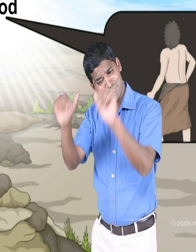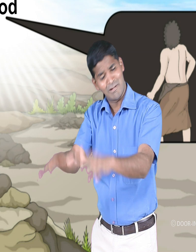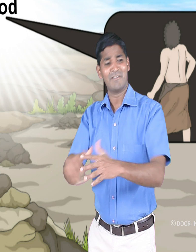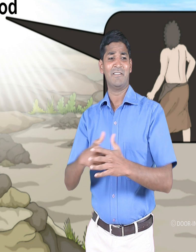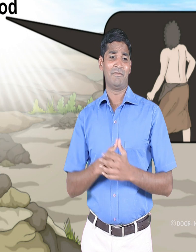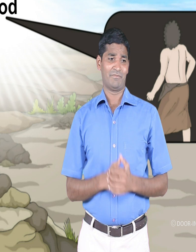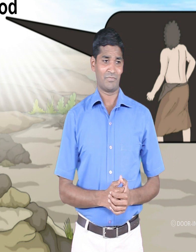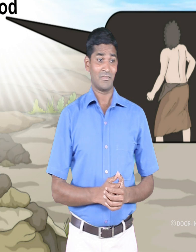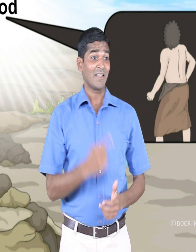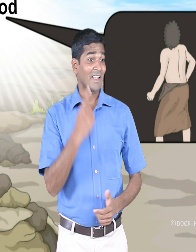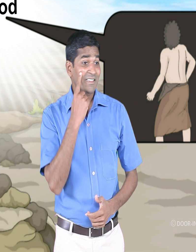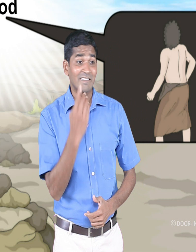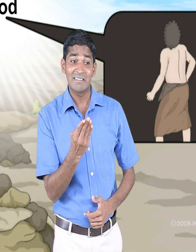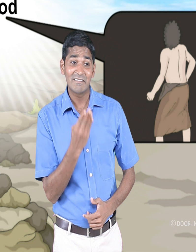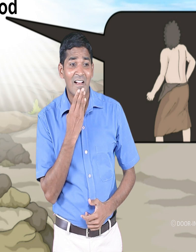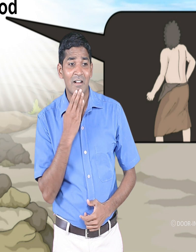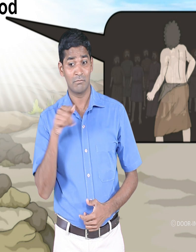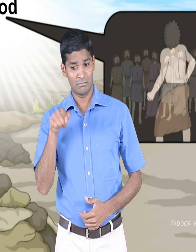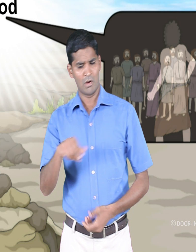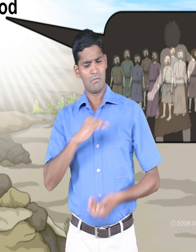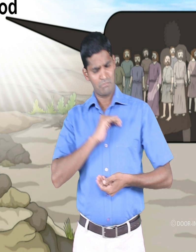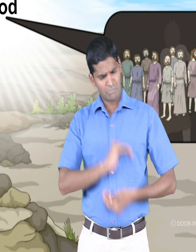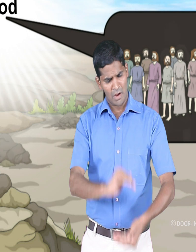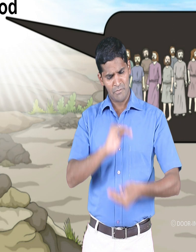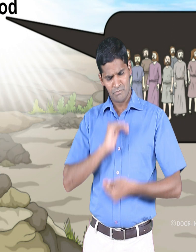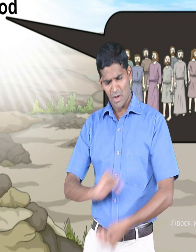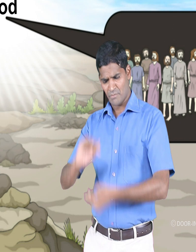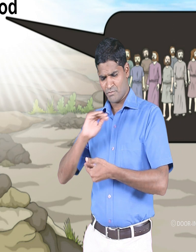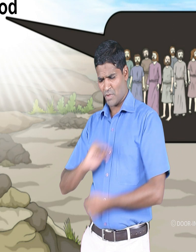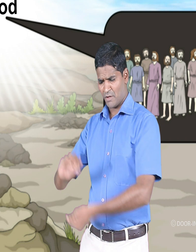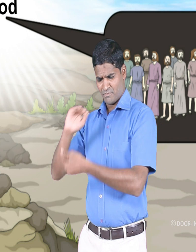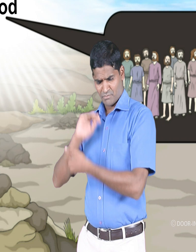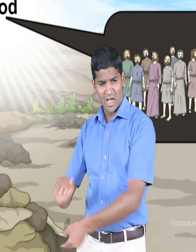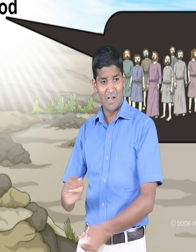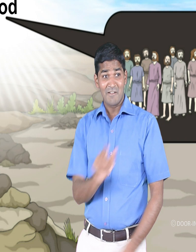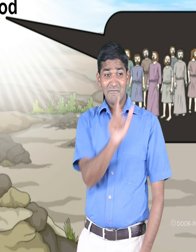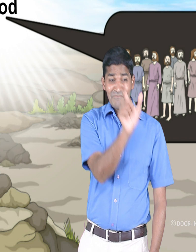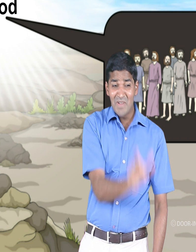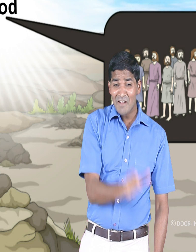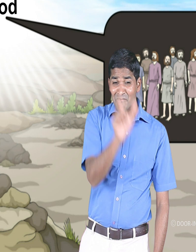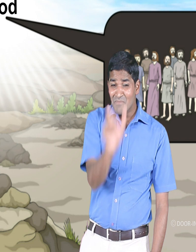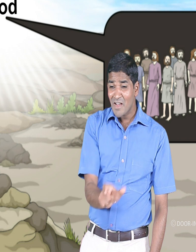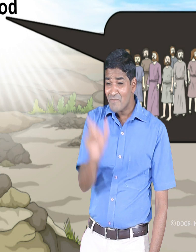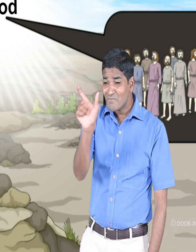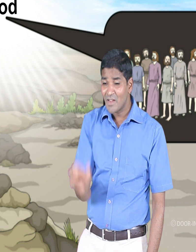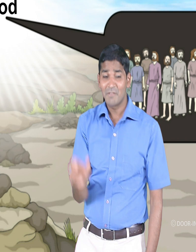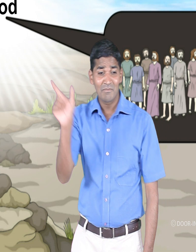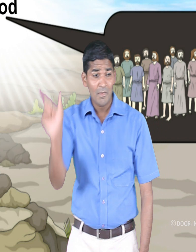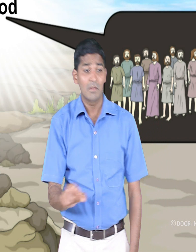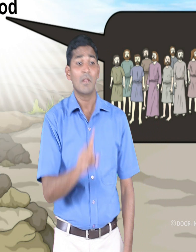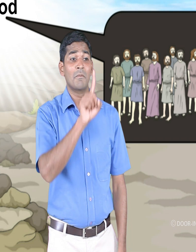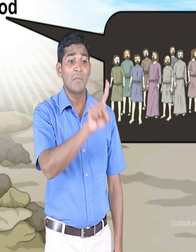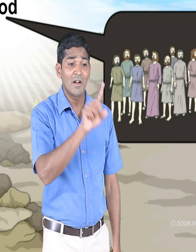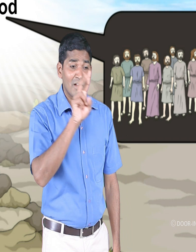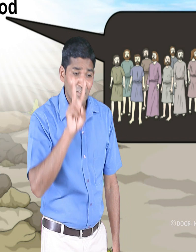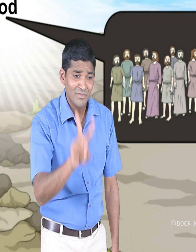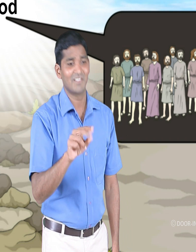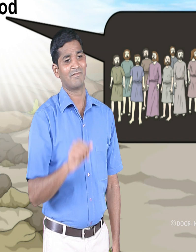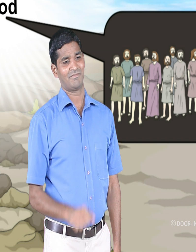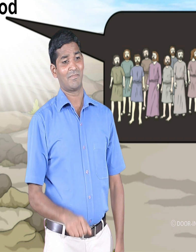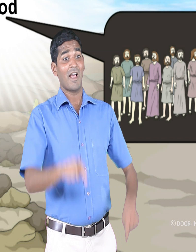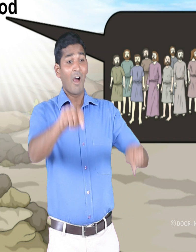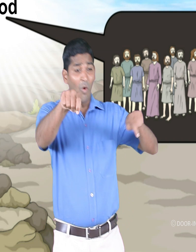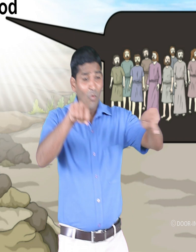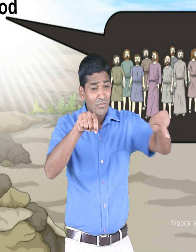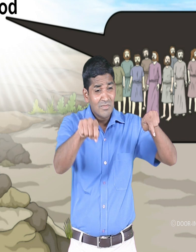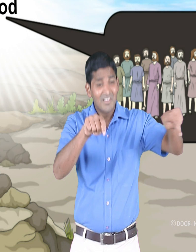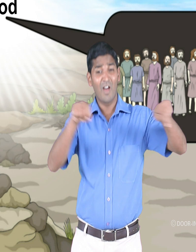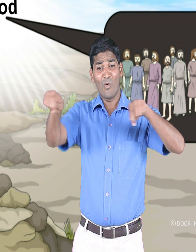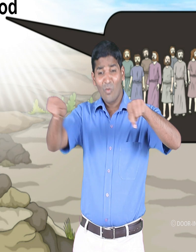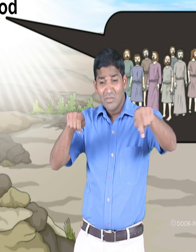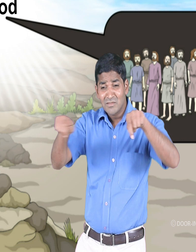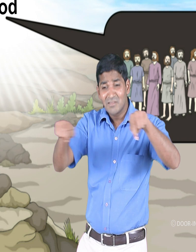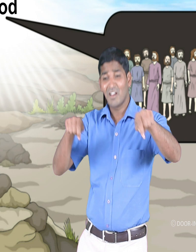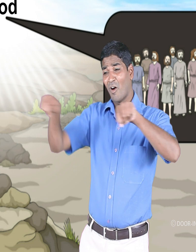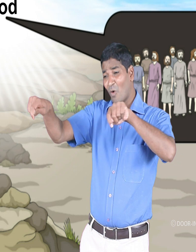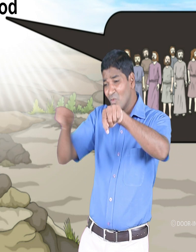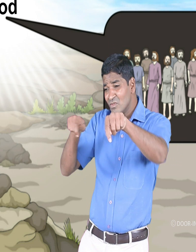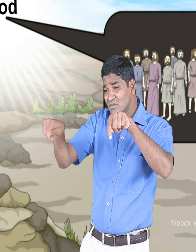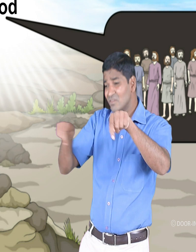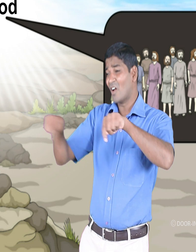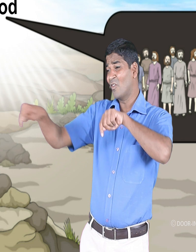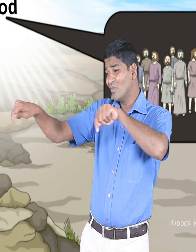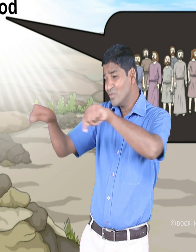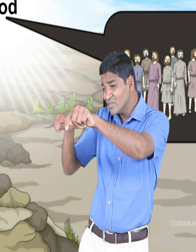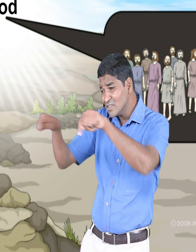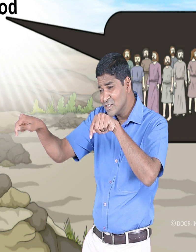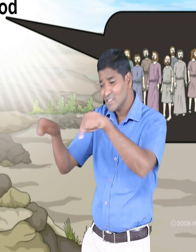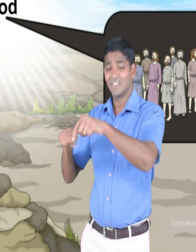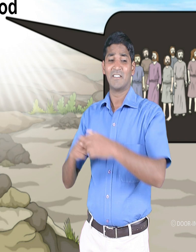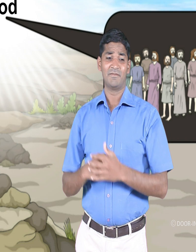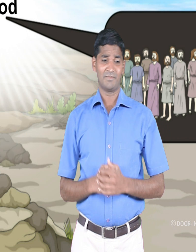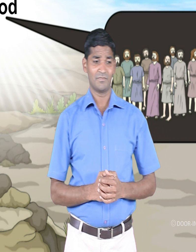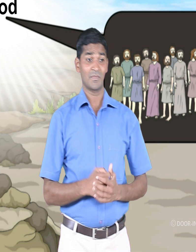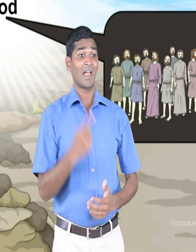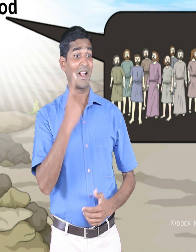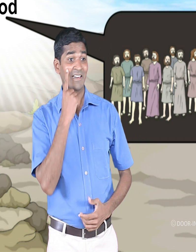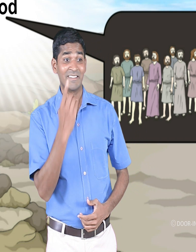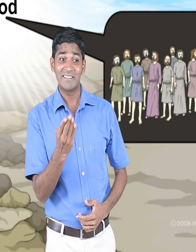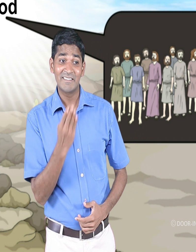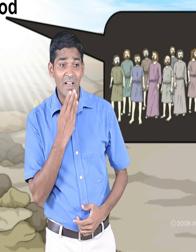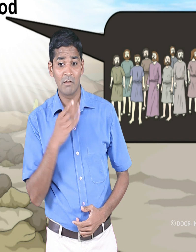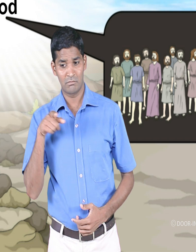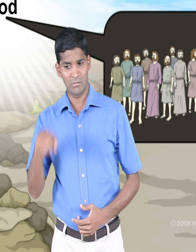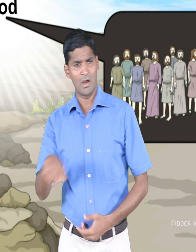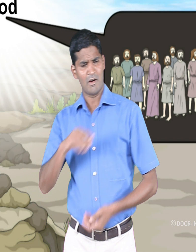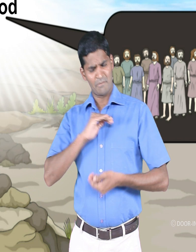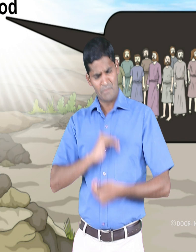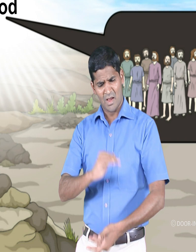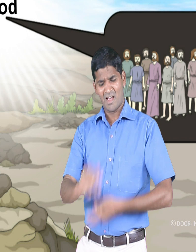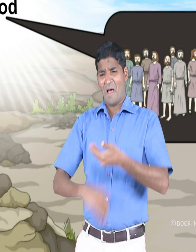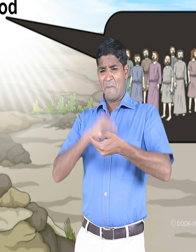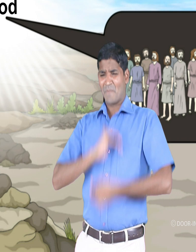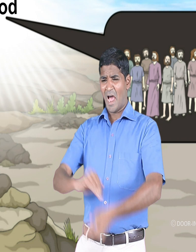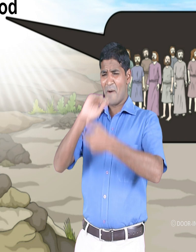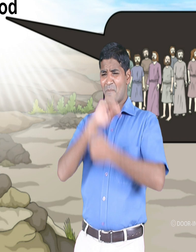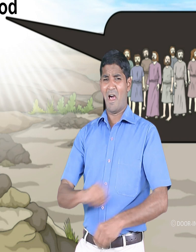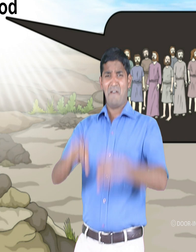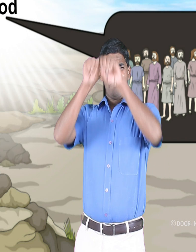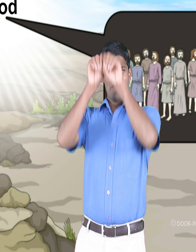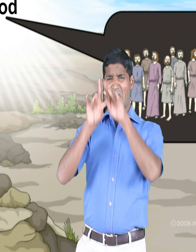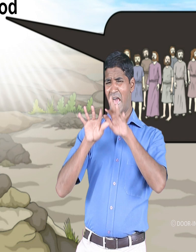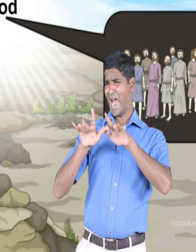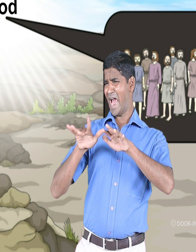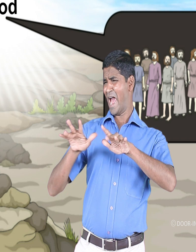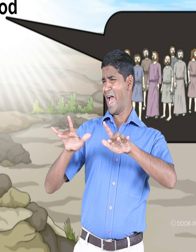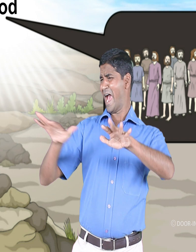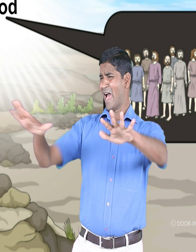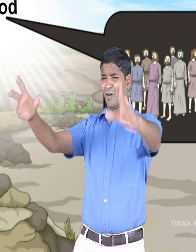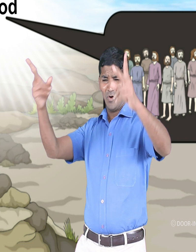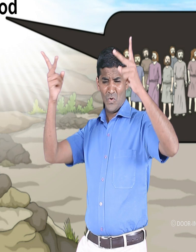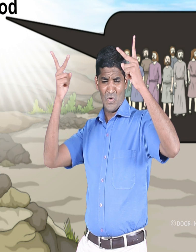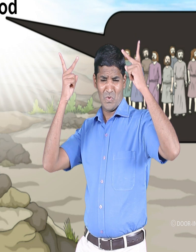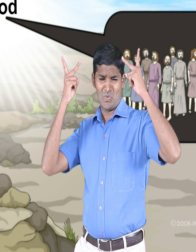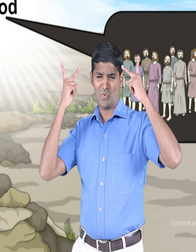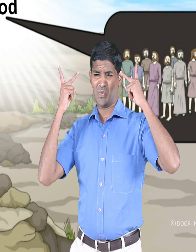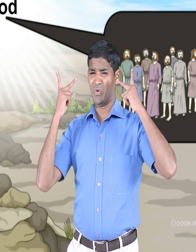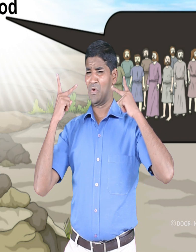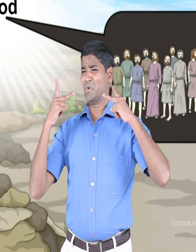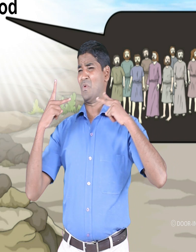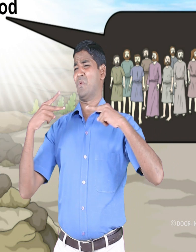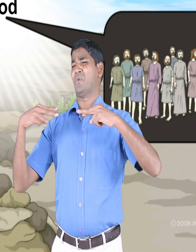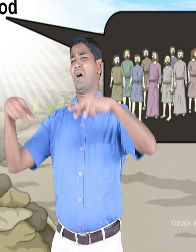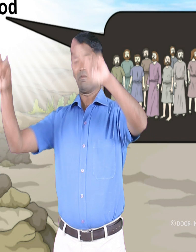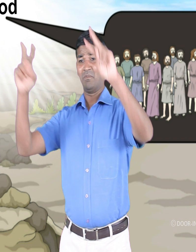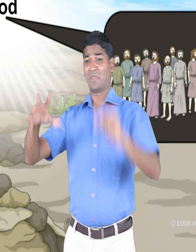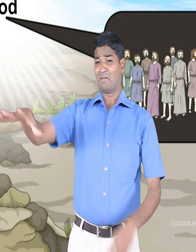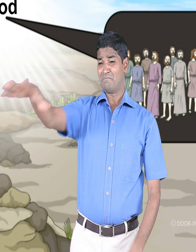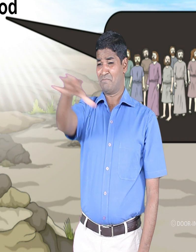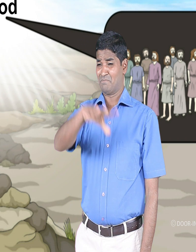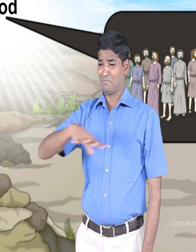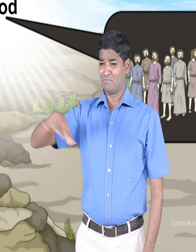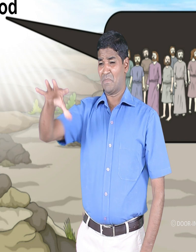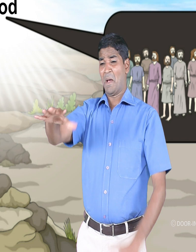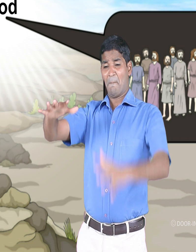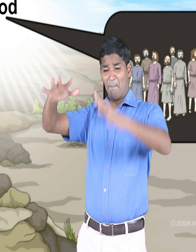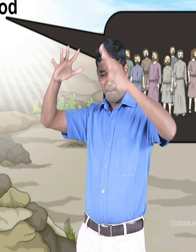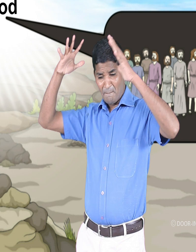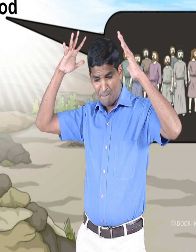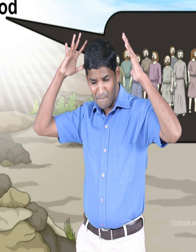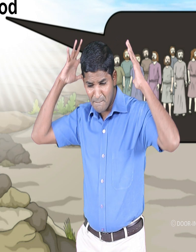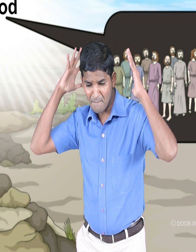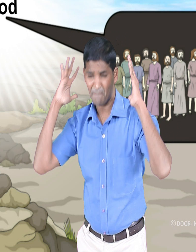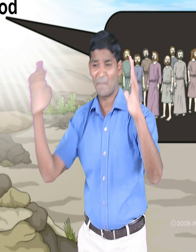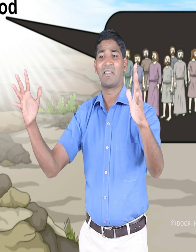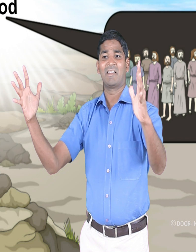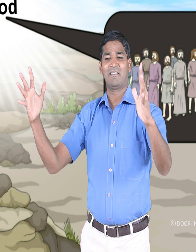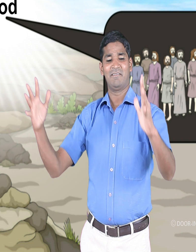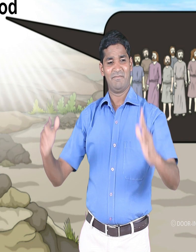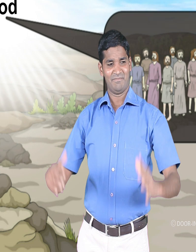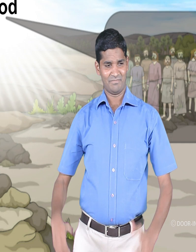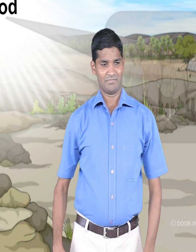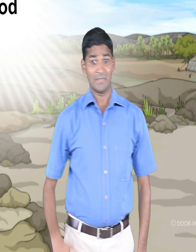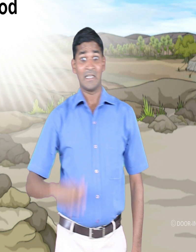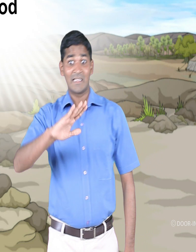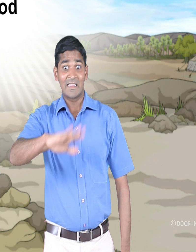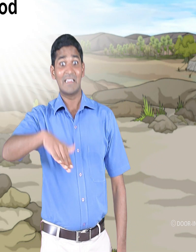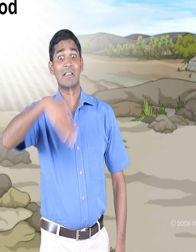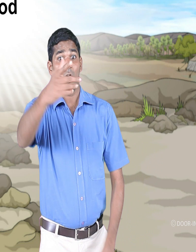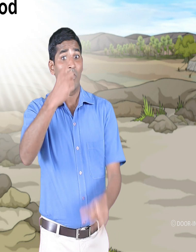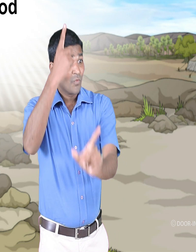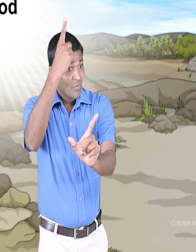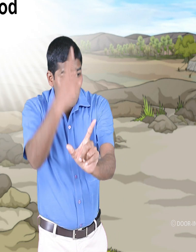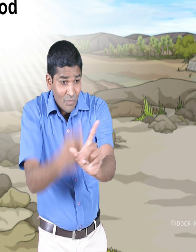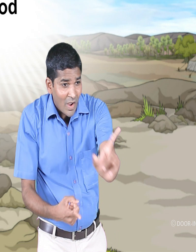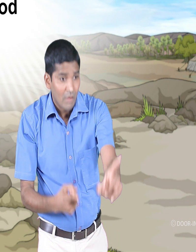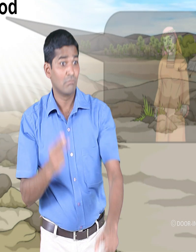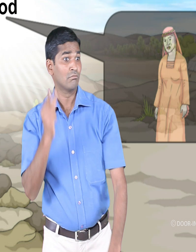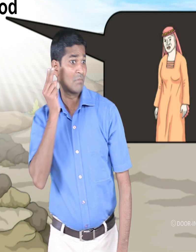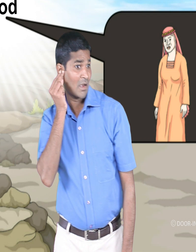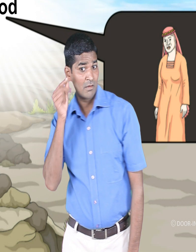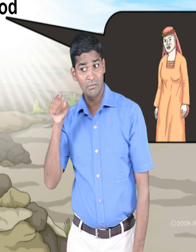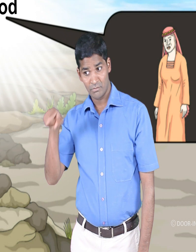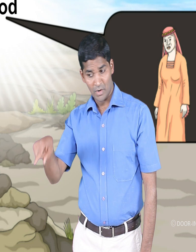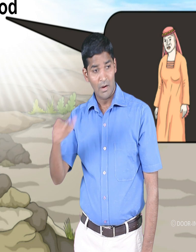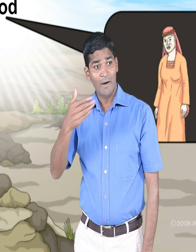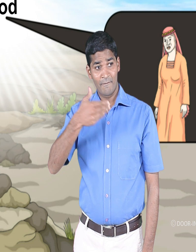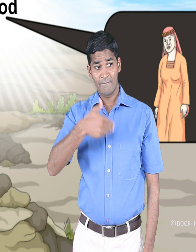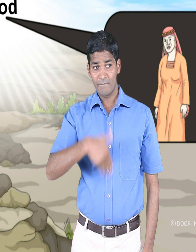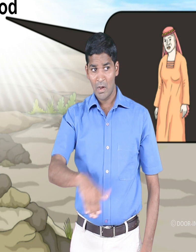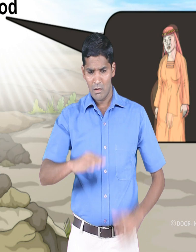He will become the father of twelve rulers, and I will make him into a great nation.